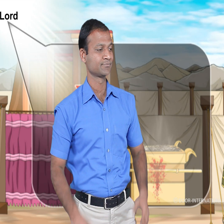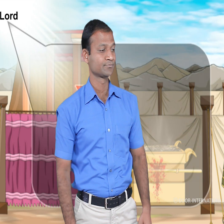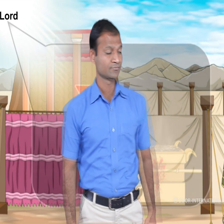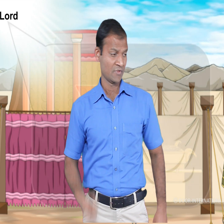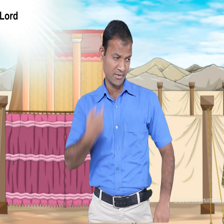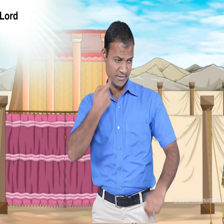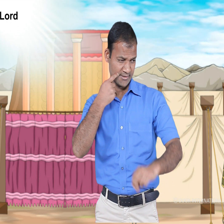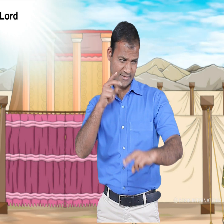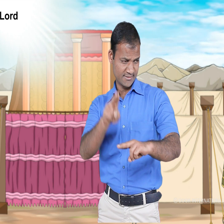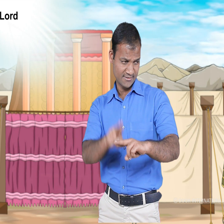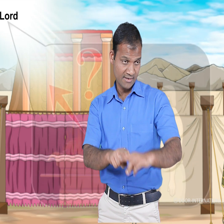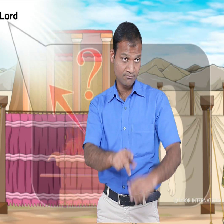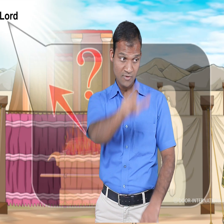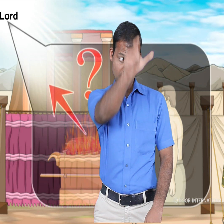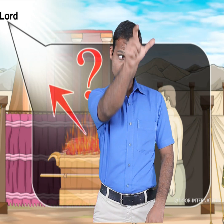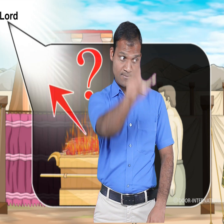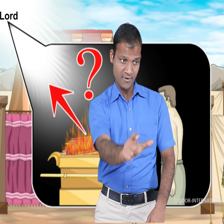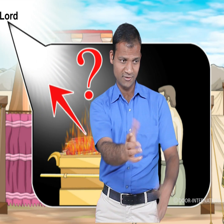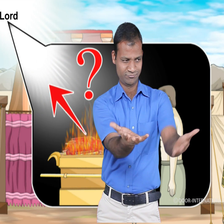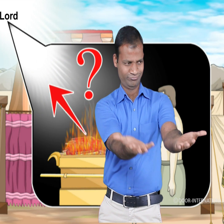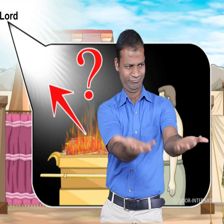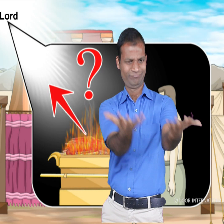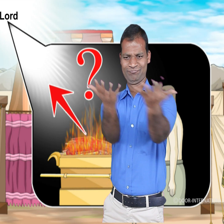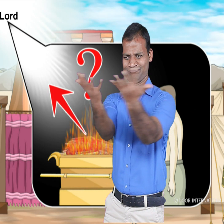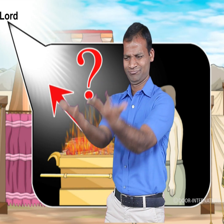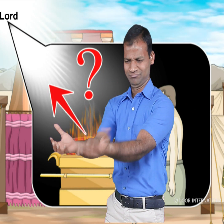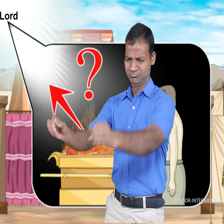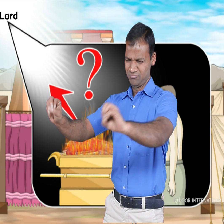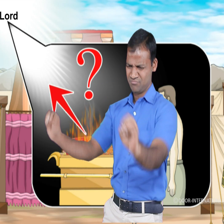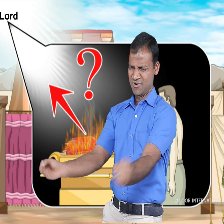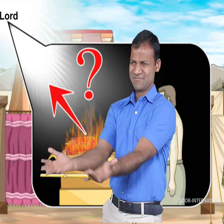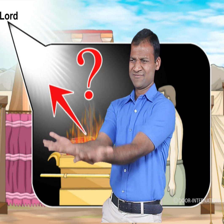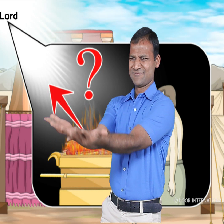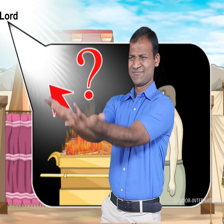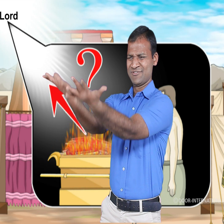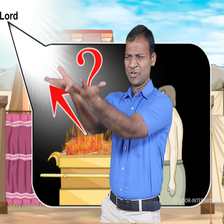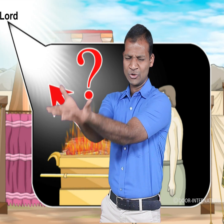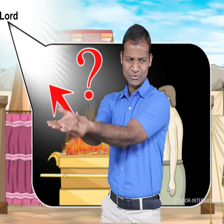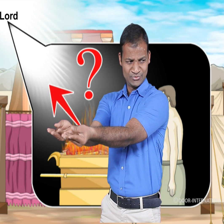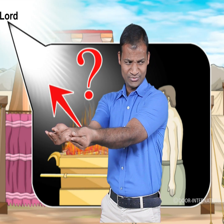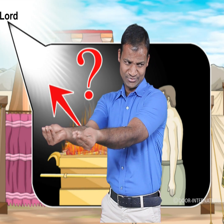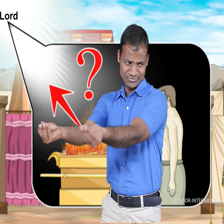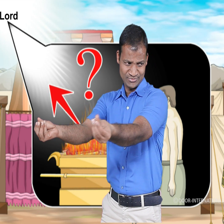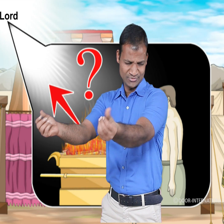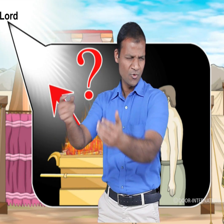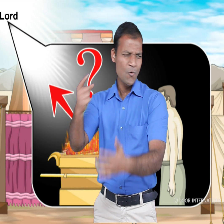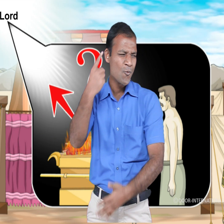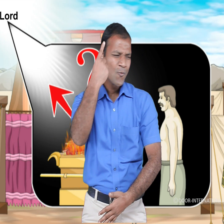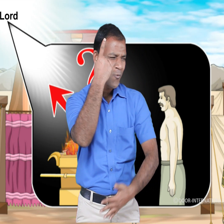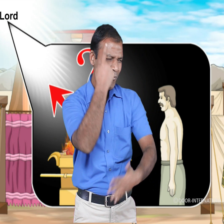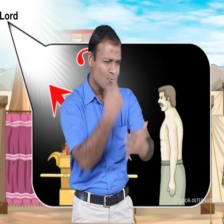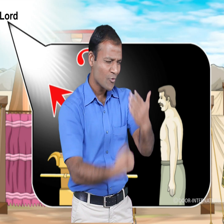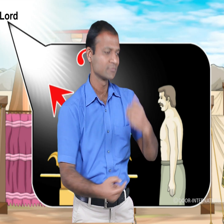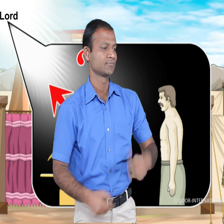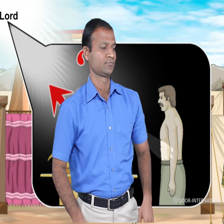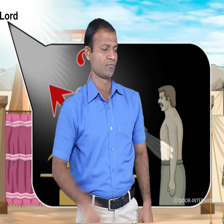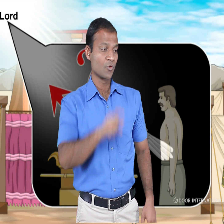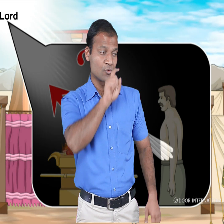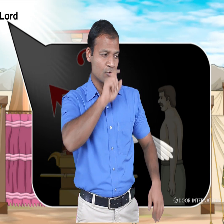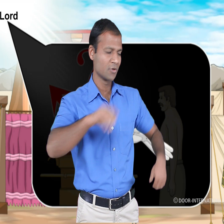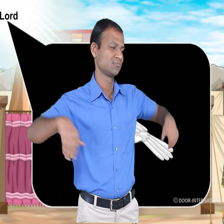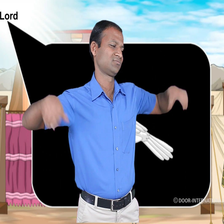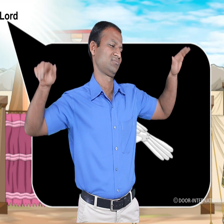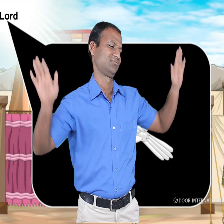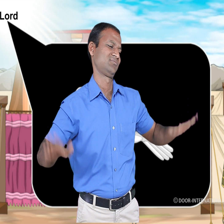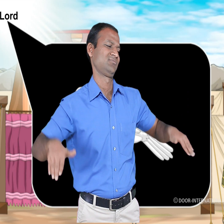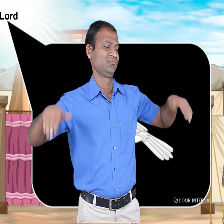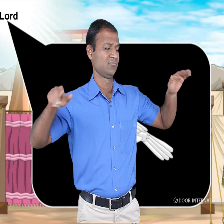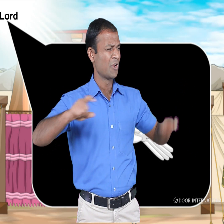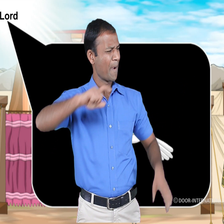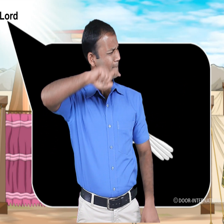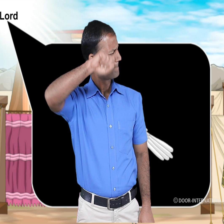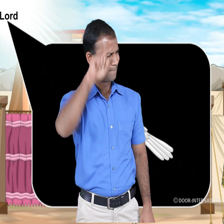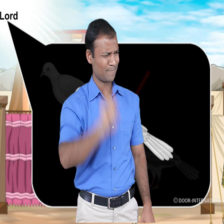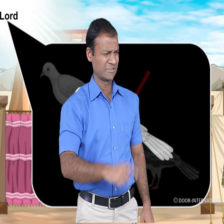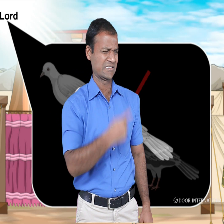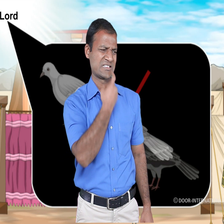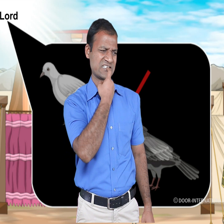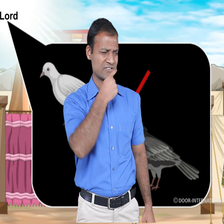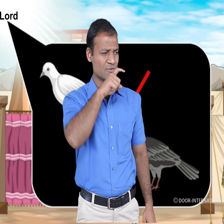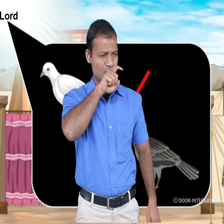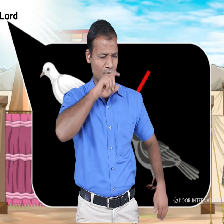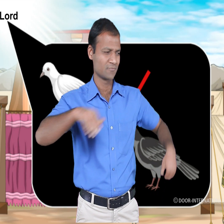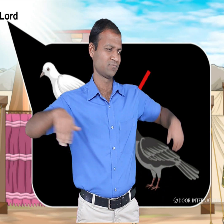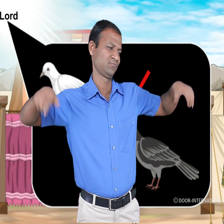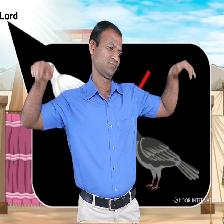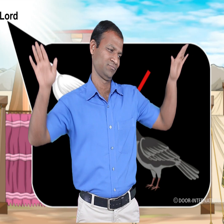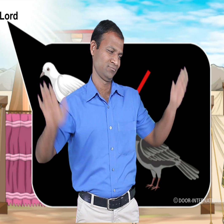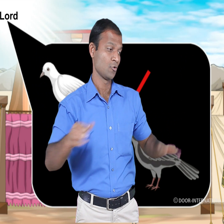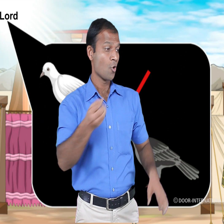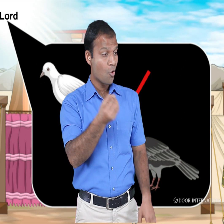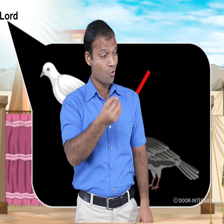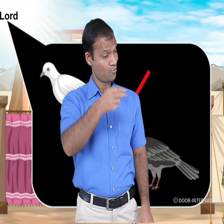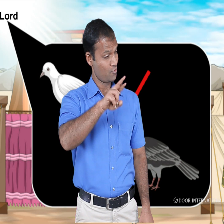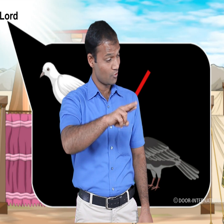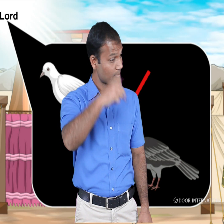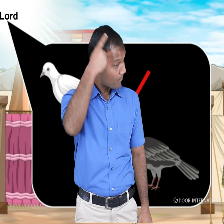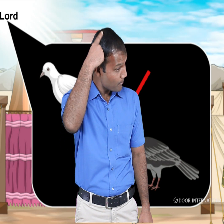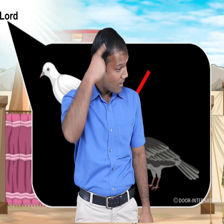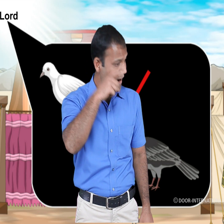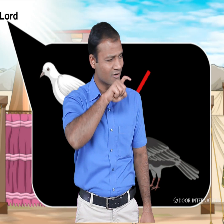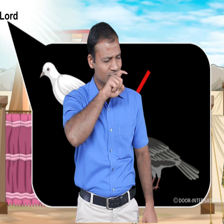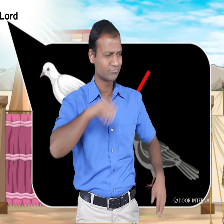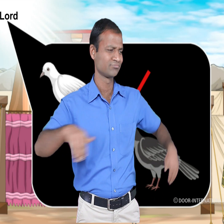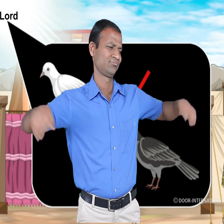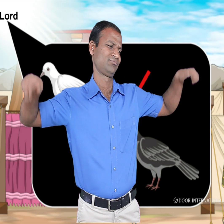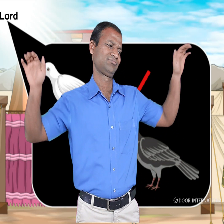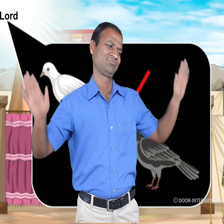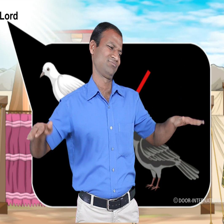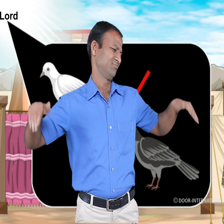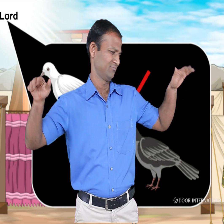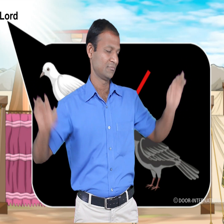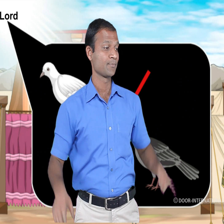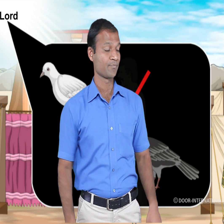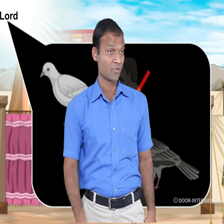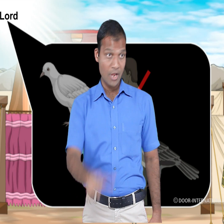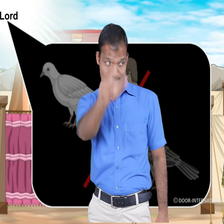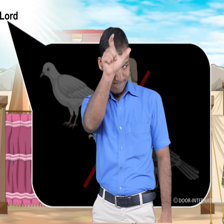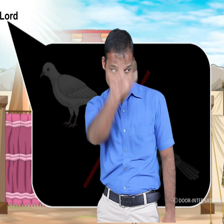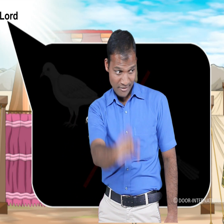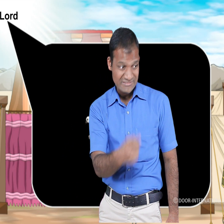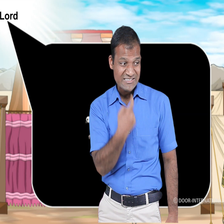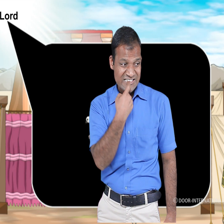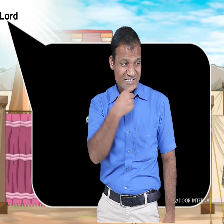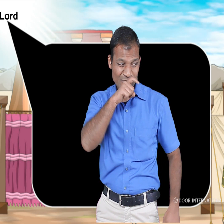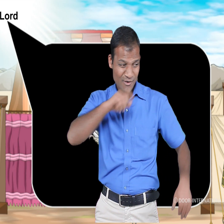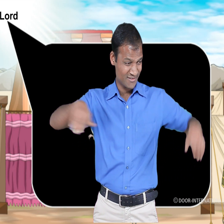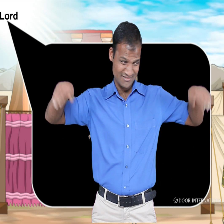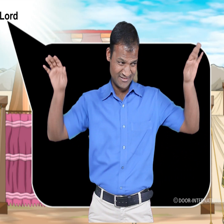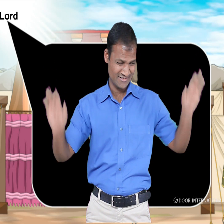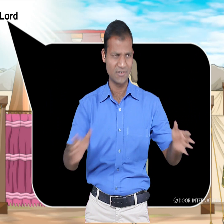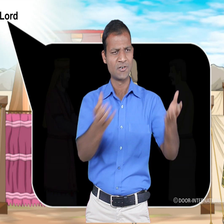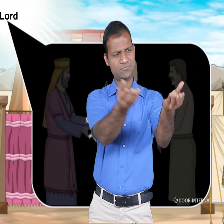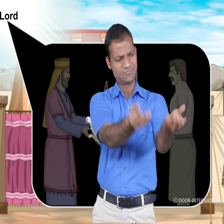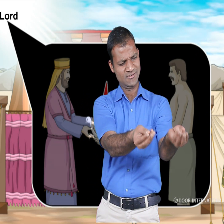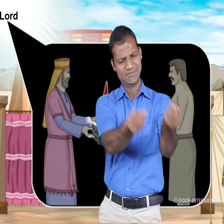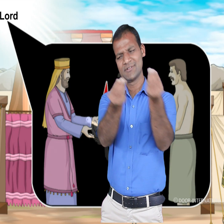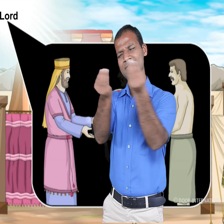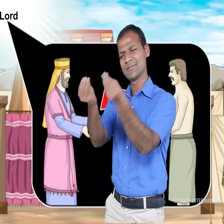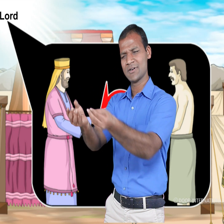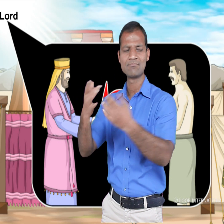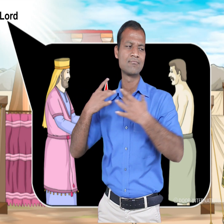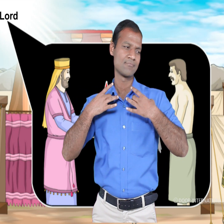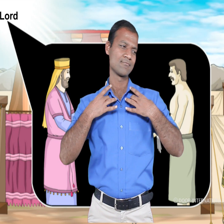If, instead, one’s offering to the LORD is a burnt offering of birds, he is to present a turtledove or a young pigeon.